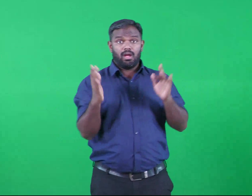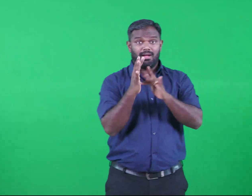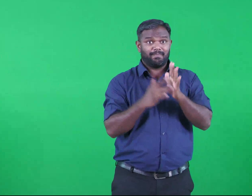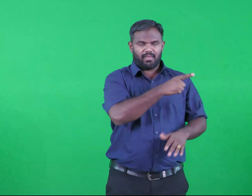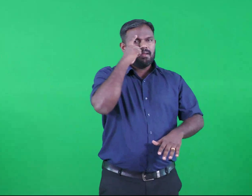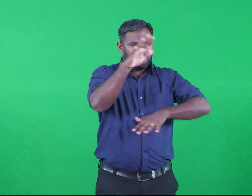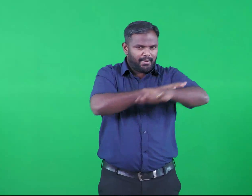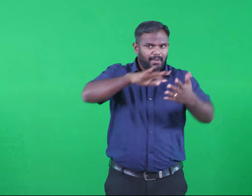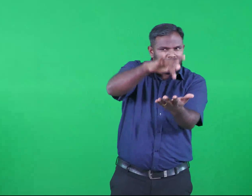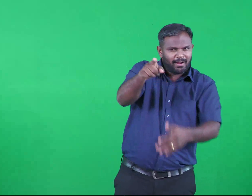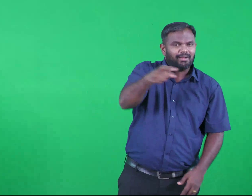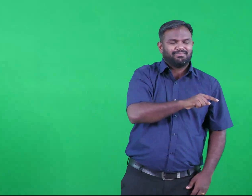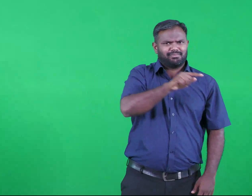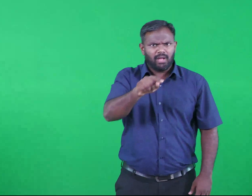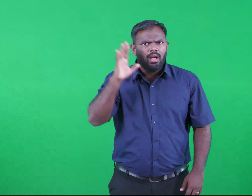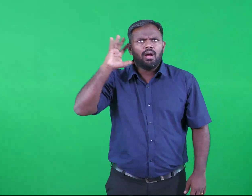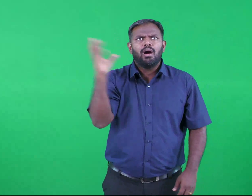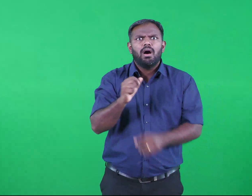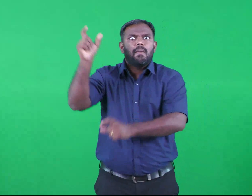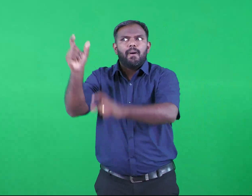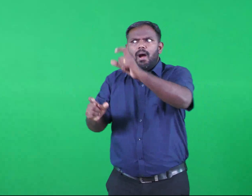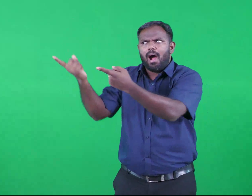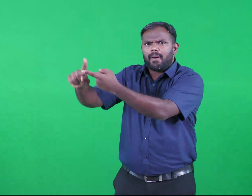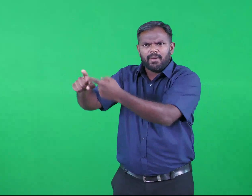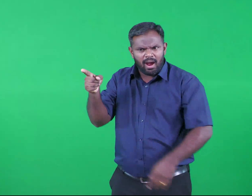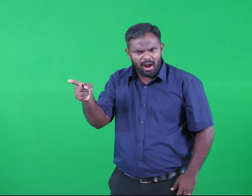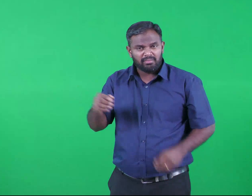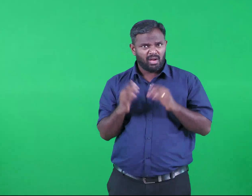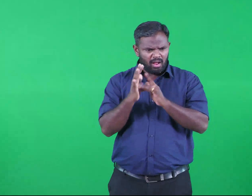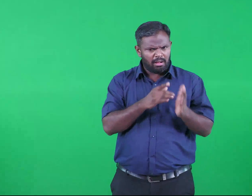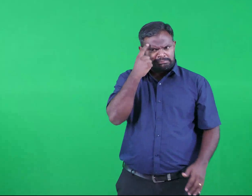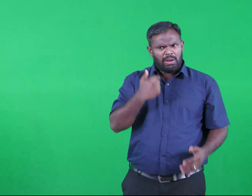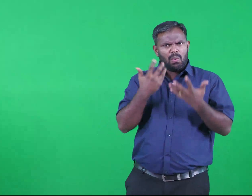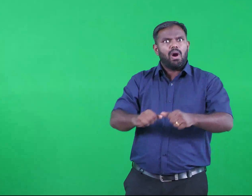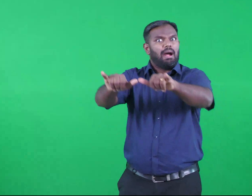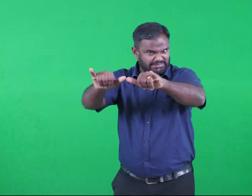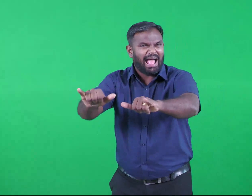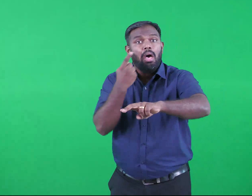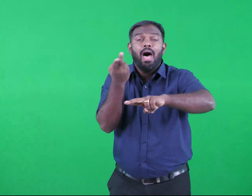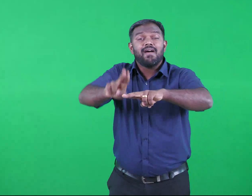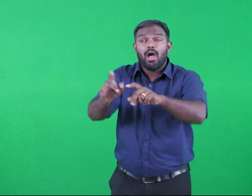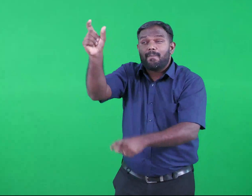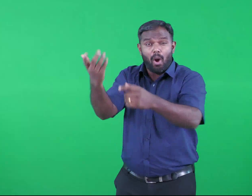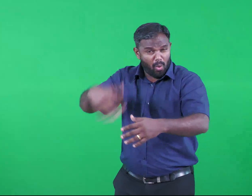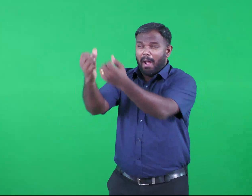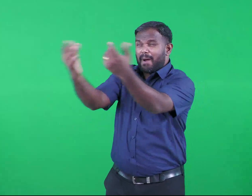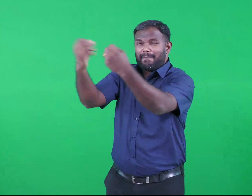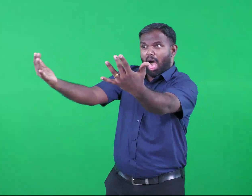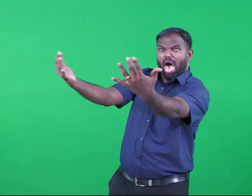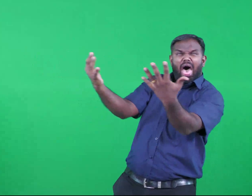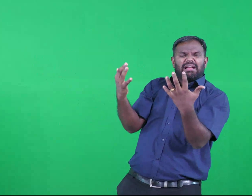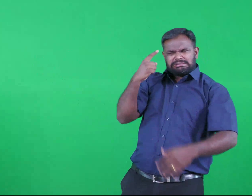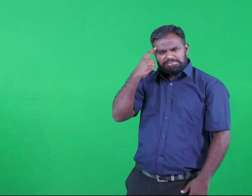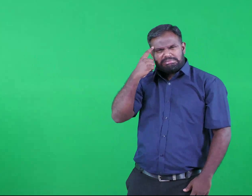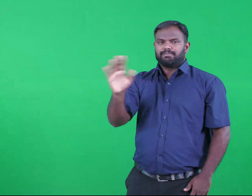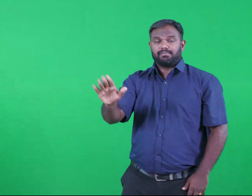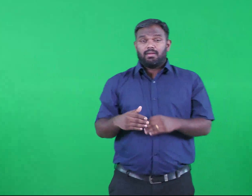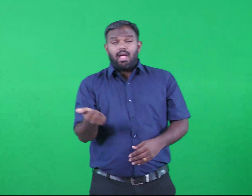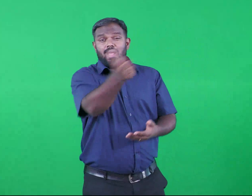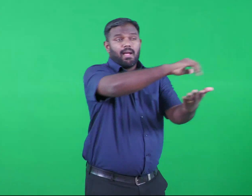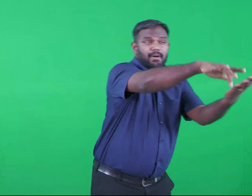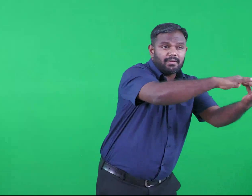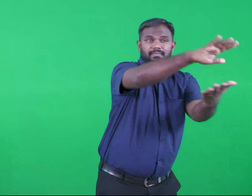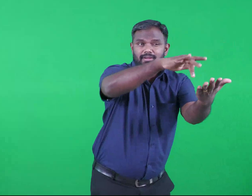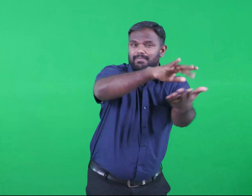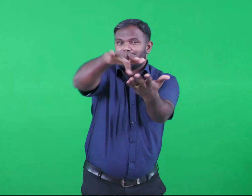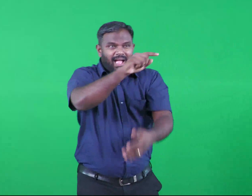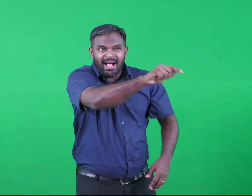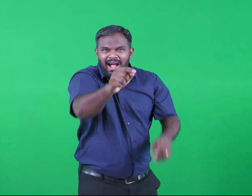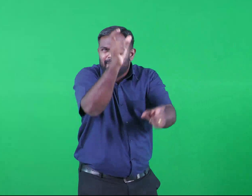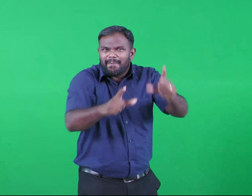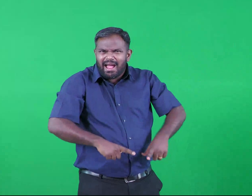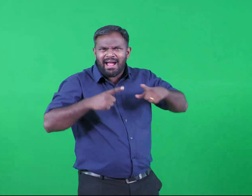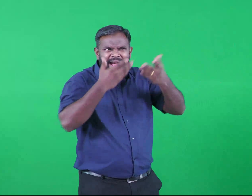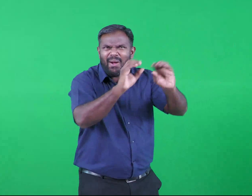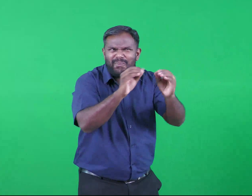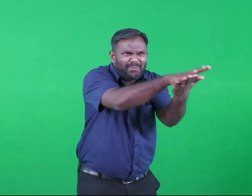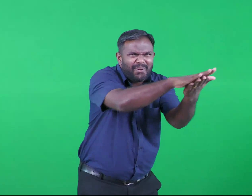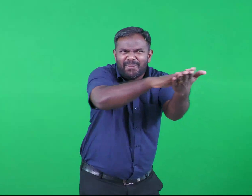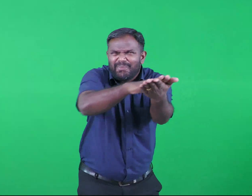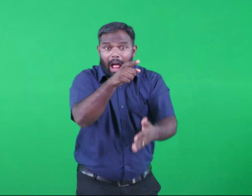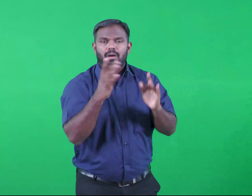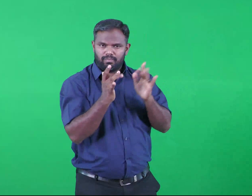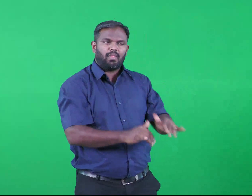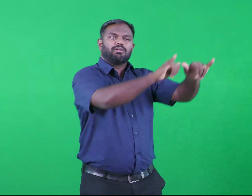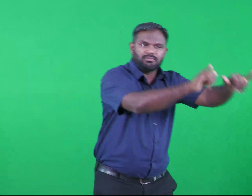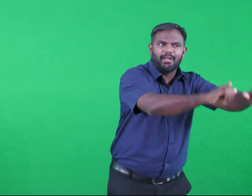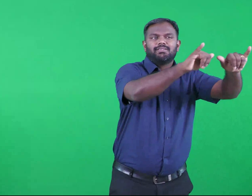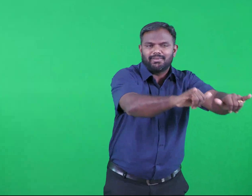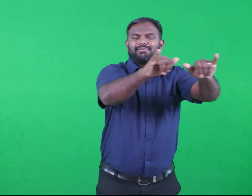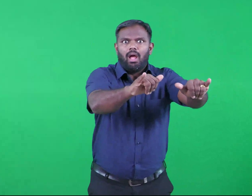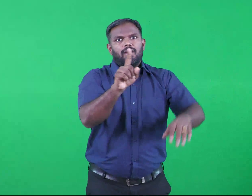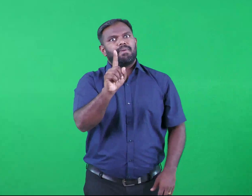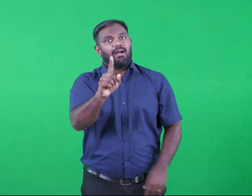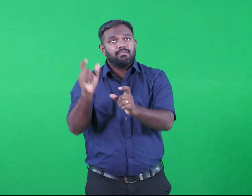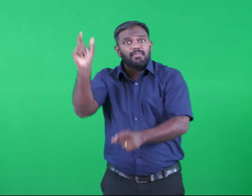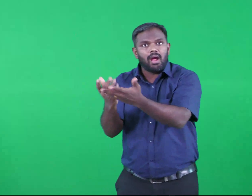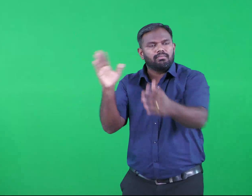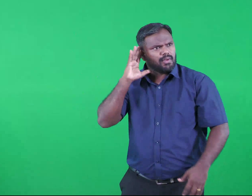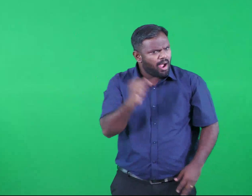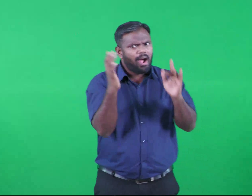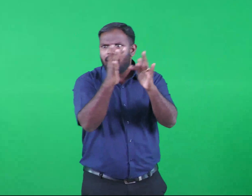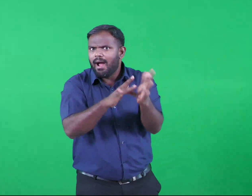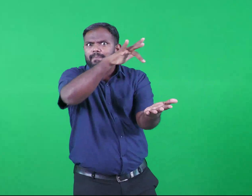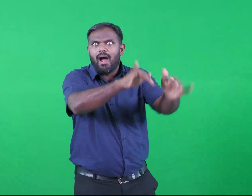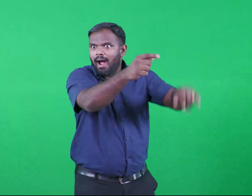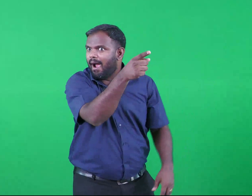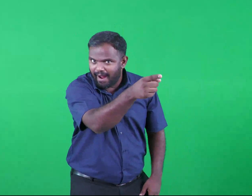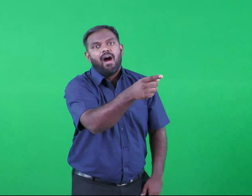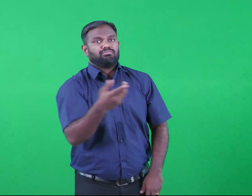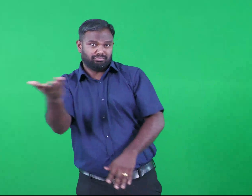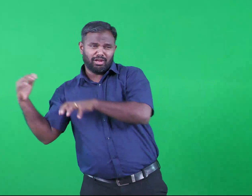Consequently, Jesus could no longer enter a town in plain view, but He stayed out in solitary places.